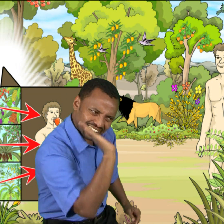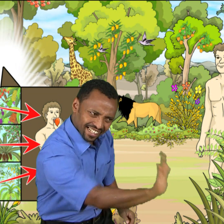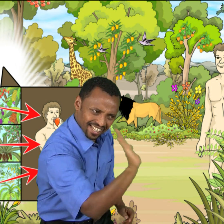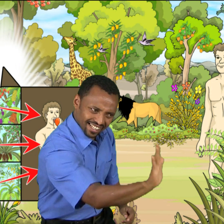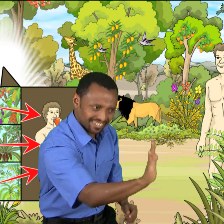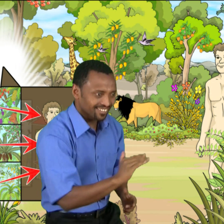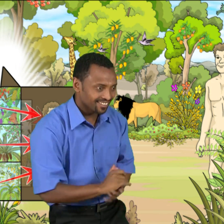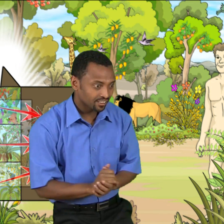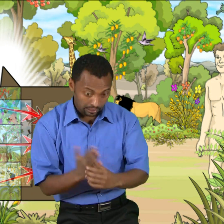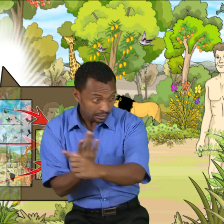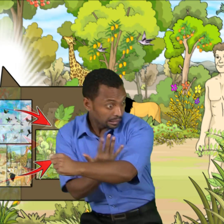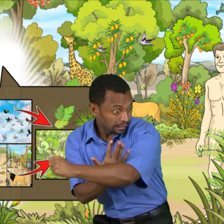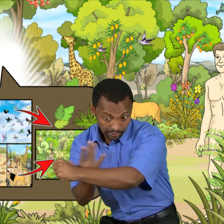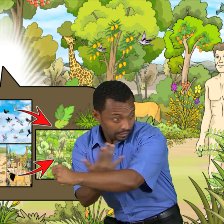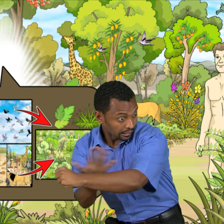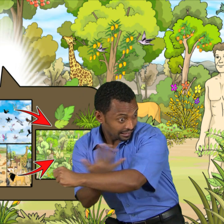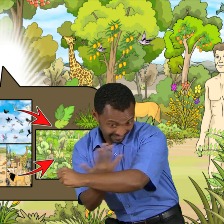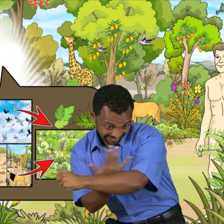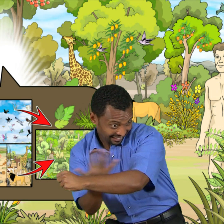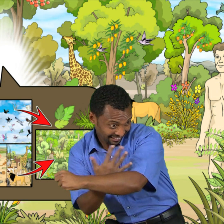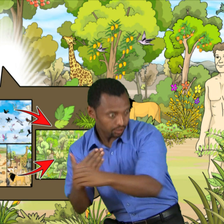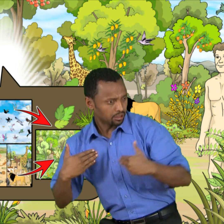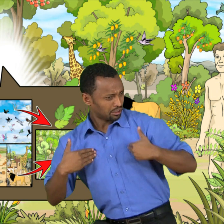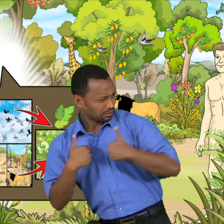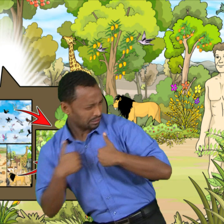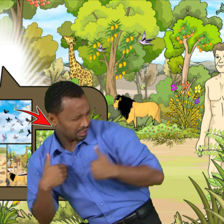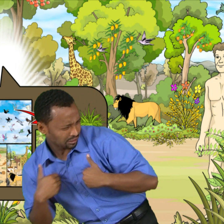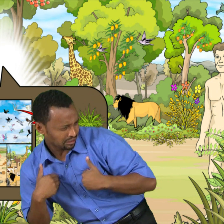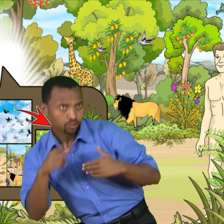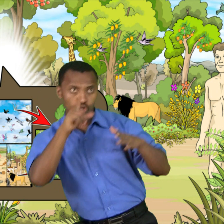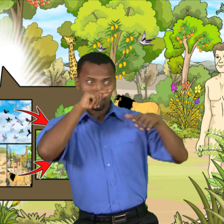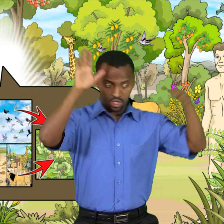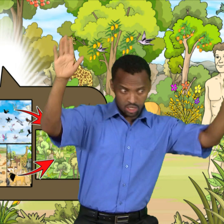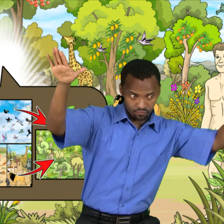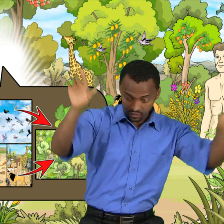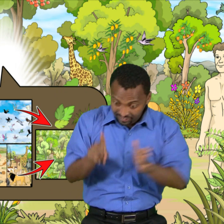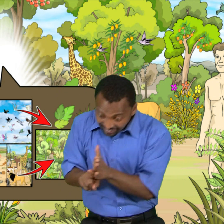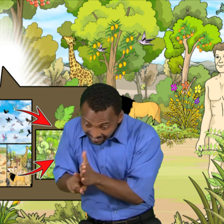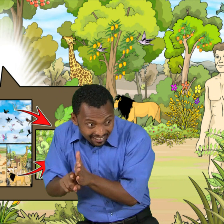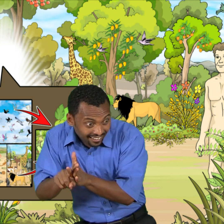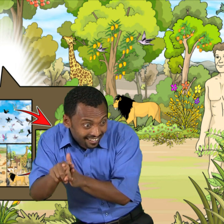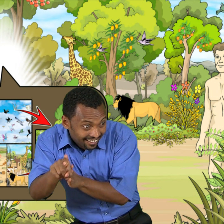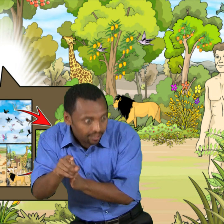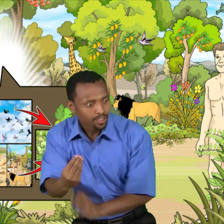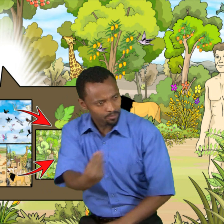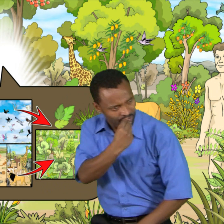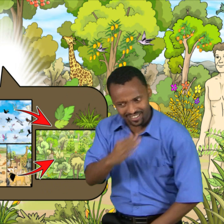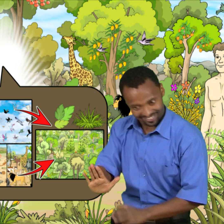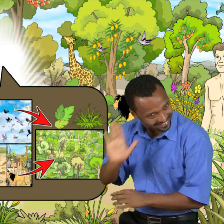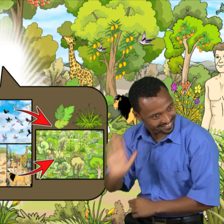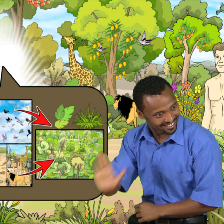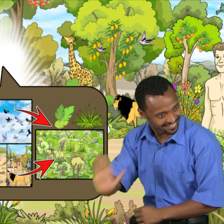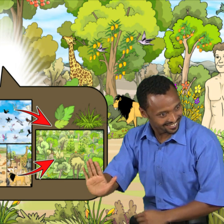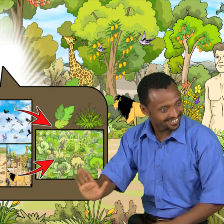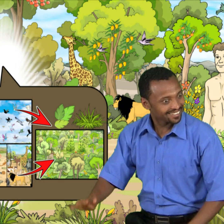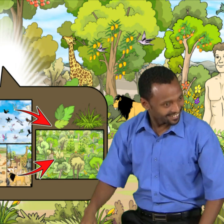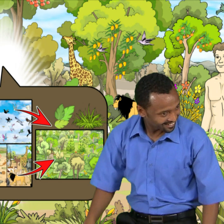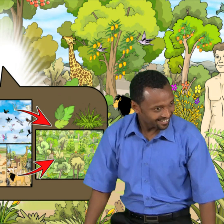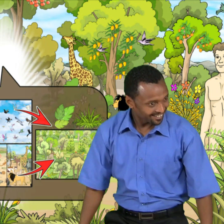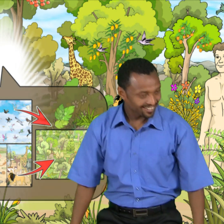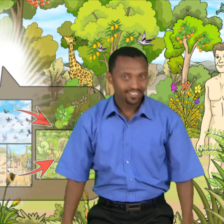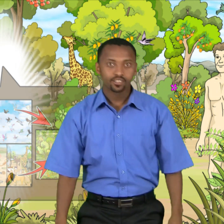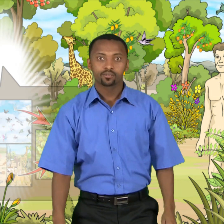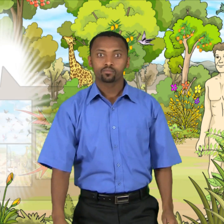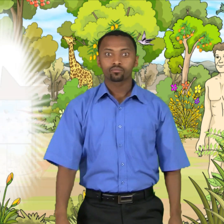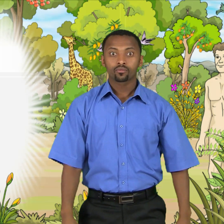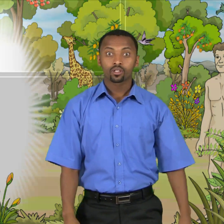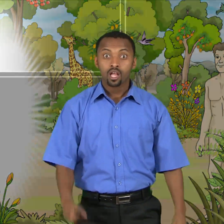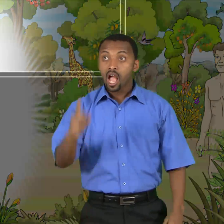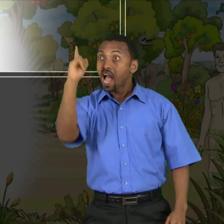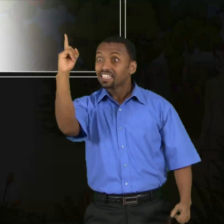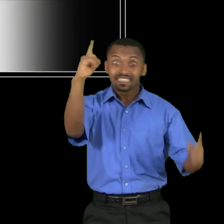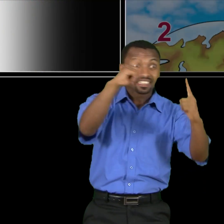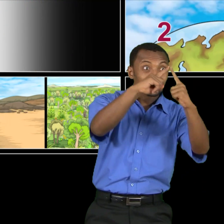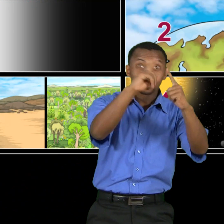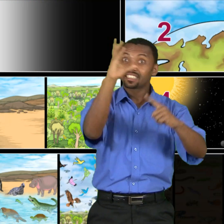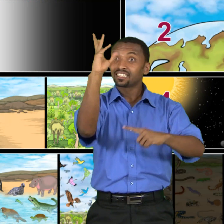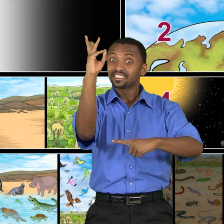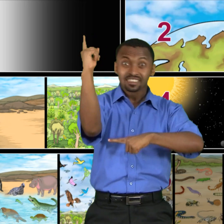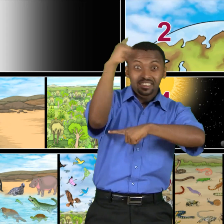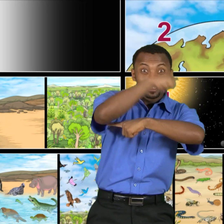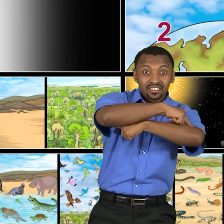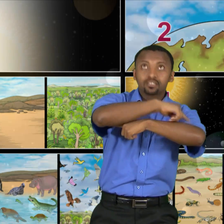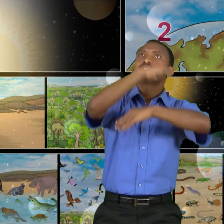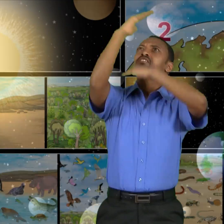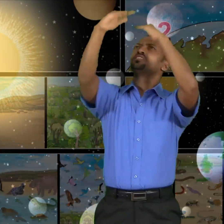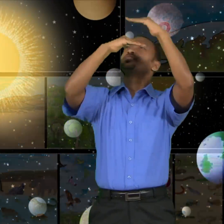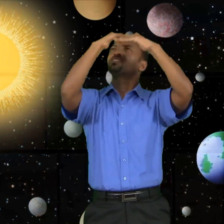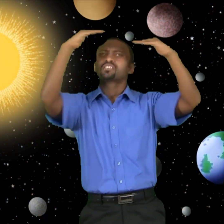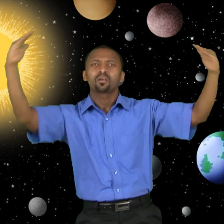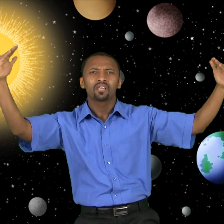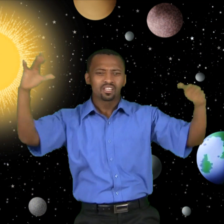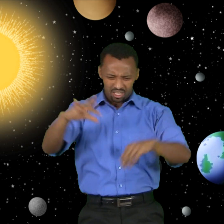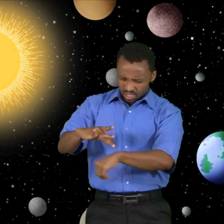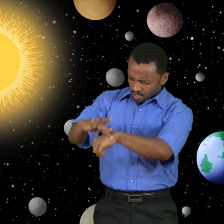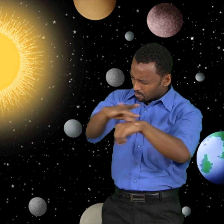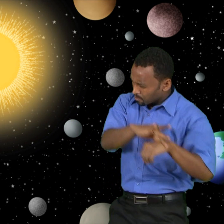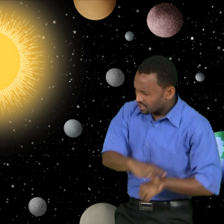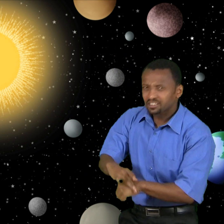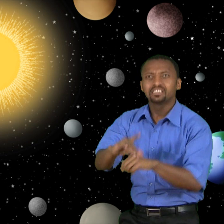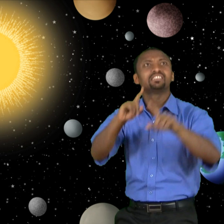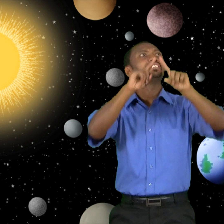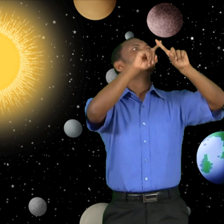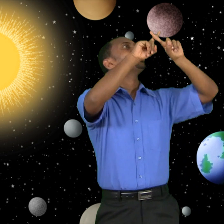And to every beast of the earth and every bird of the air and every creature that crawls upon the earth—everything that has the breath of life in it—I have given every green plant for food.” And it was so. And God looked upon all that He had made, and indeed, it was very good. And there was evening, and there was morning—the sixth day.